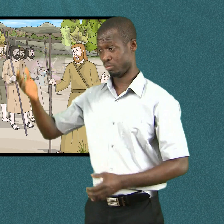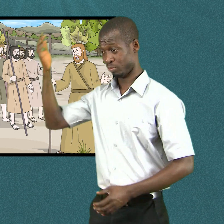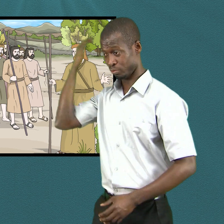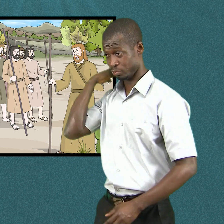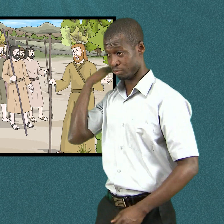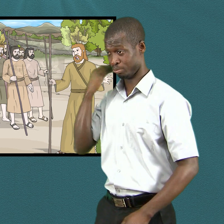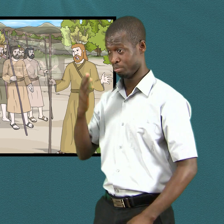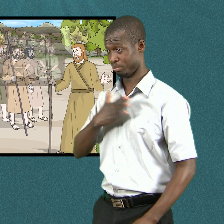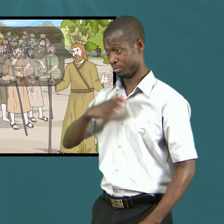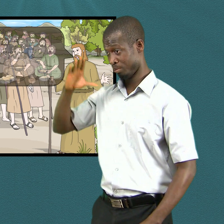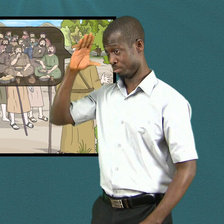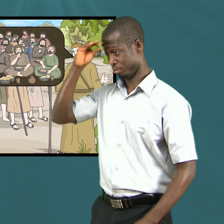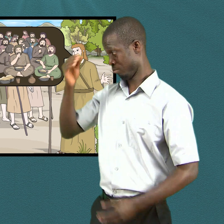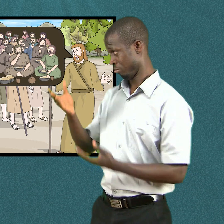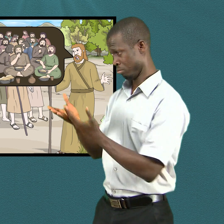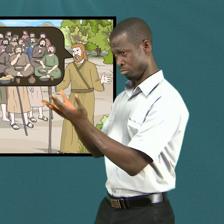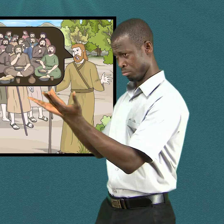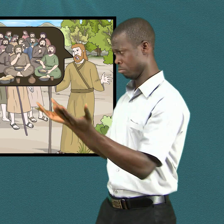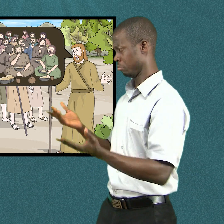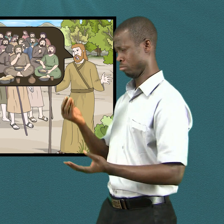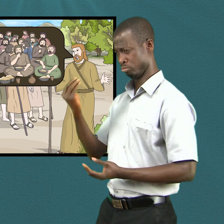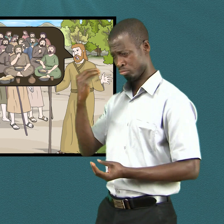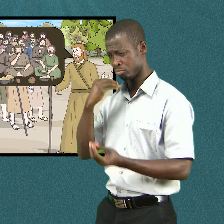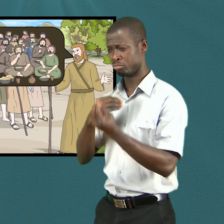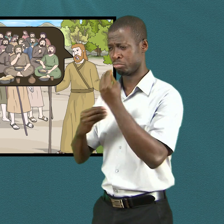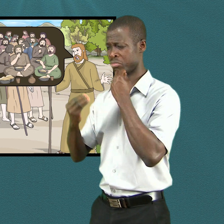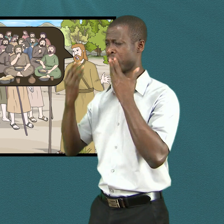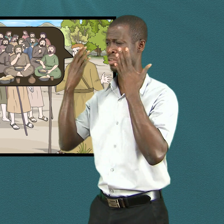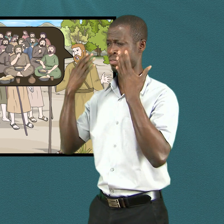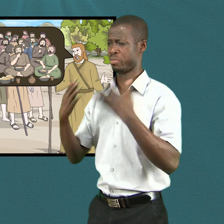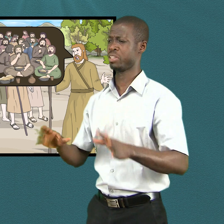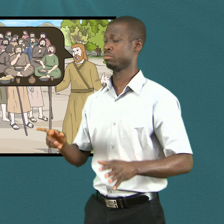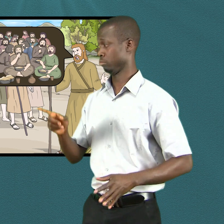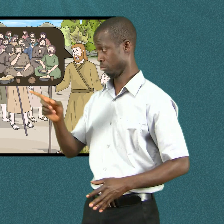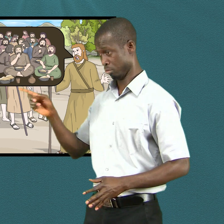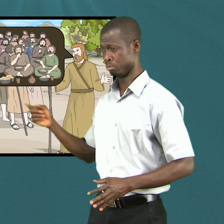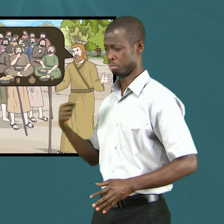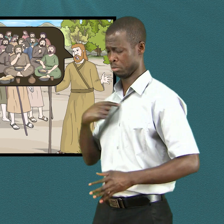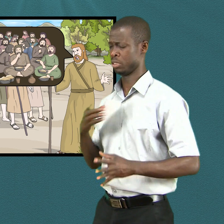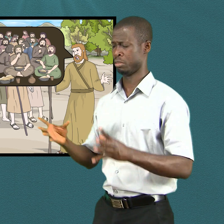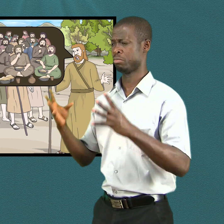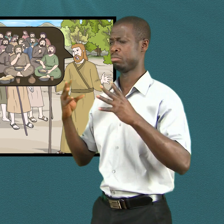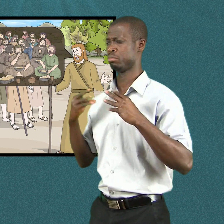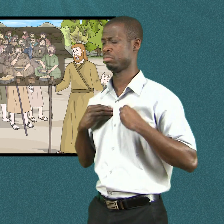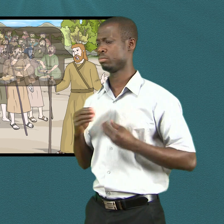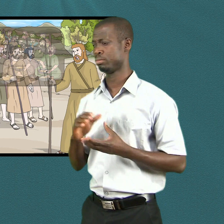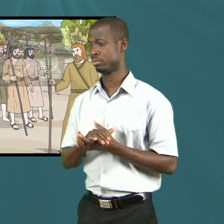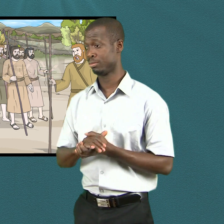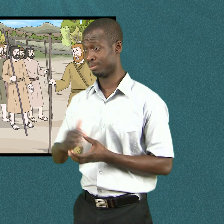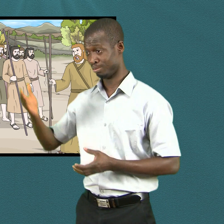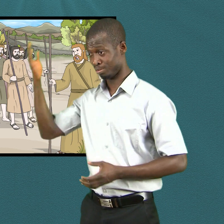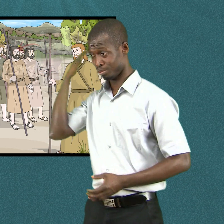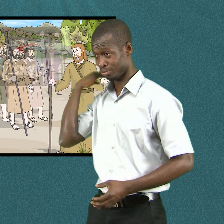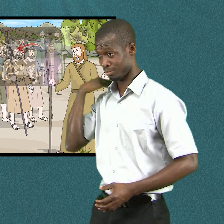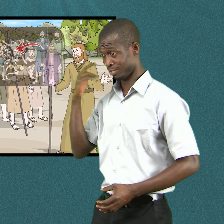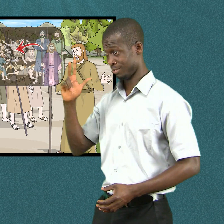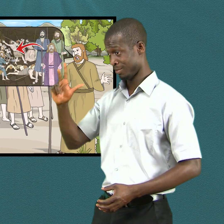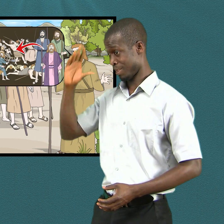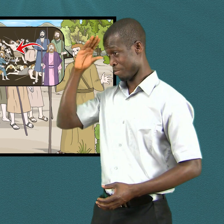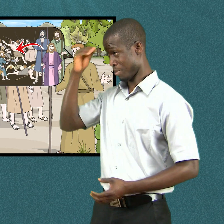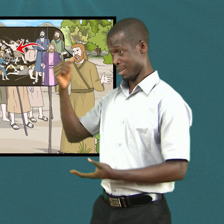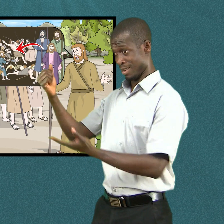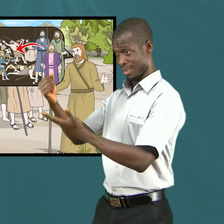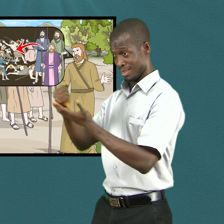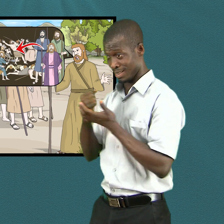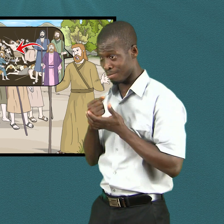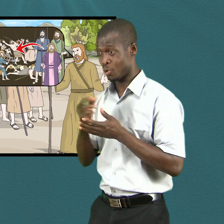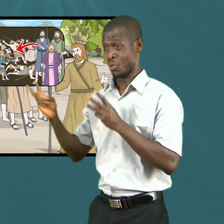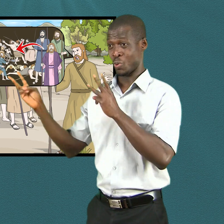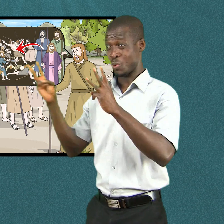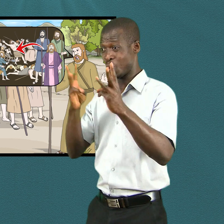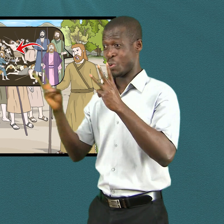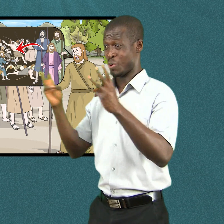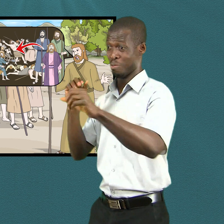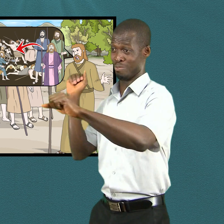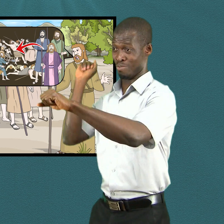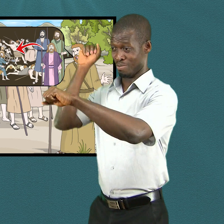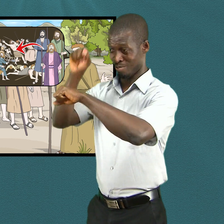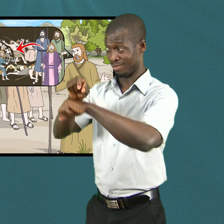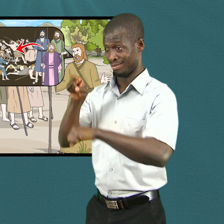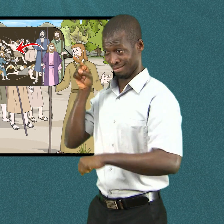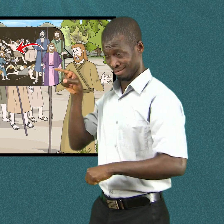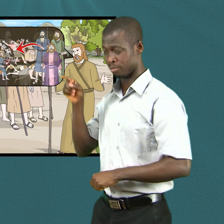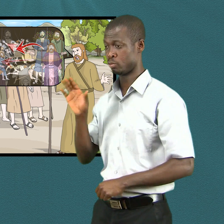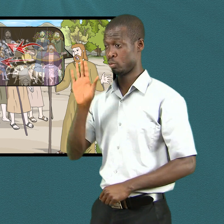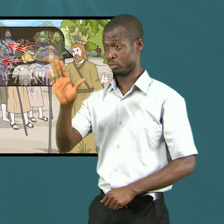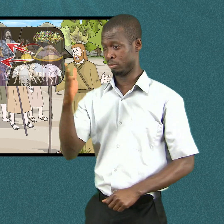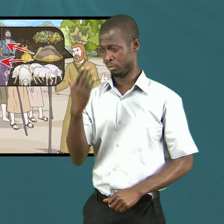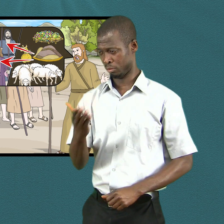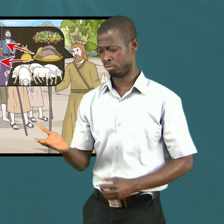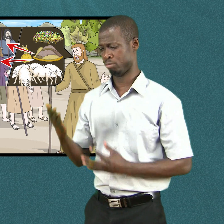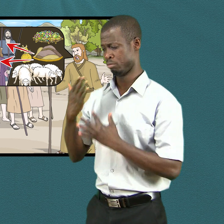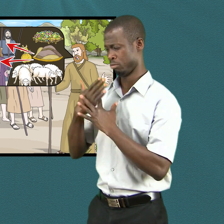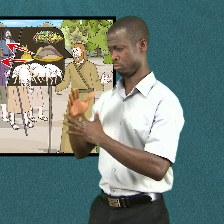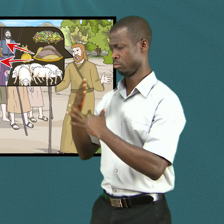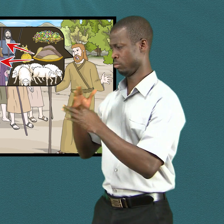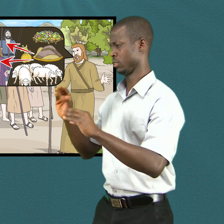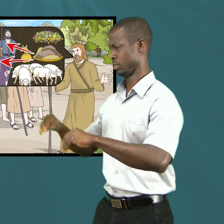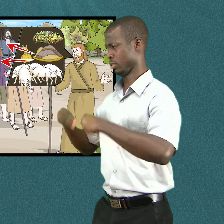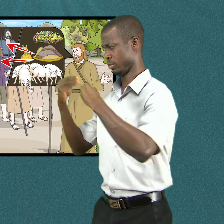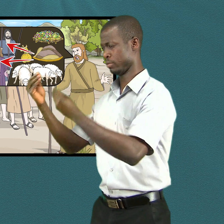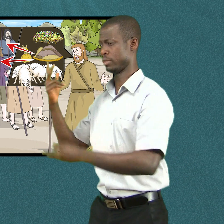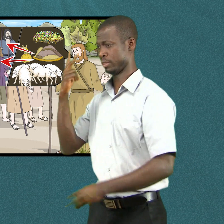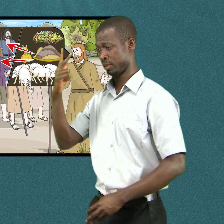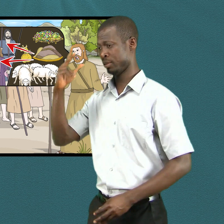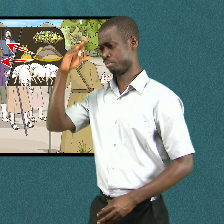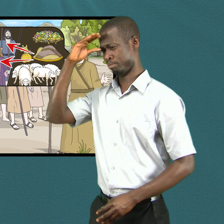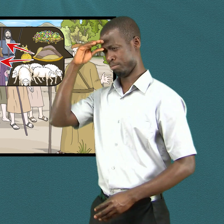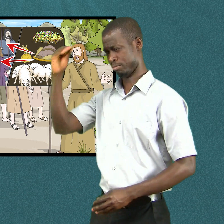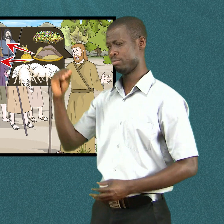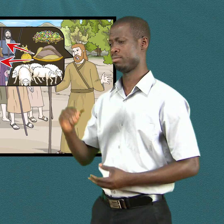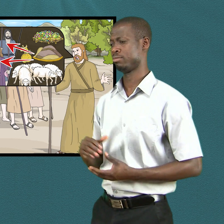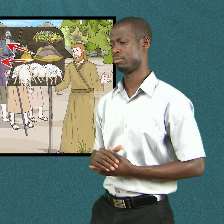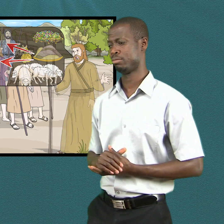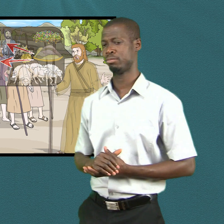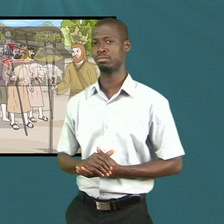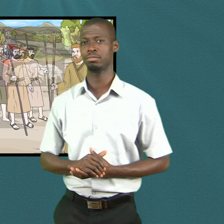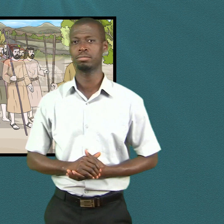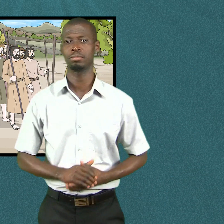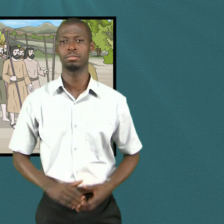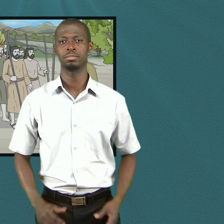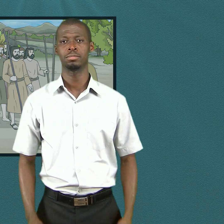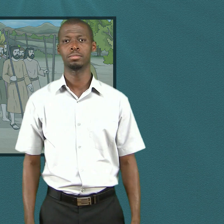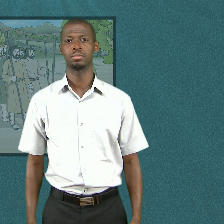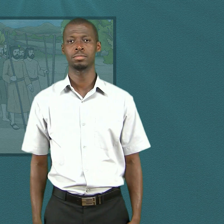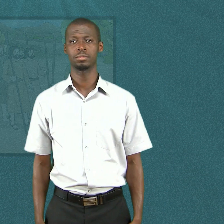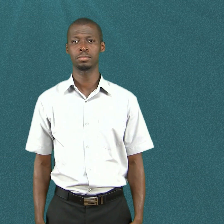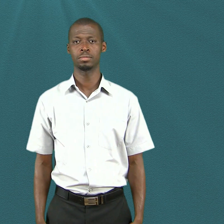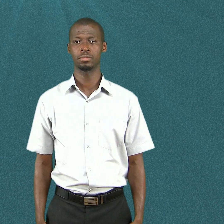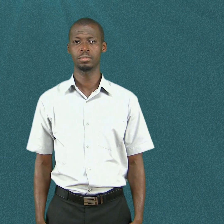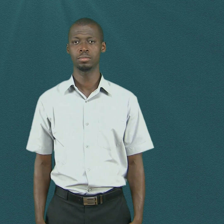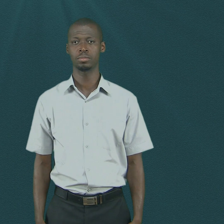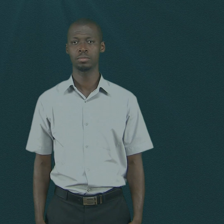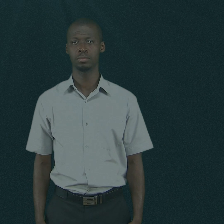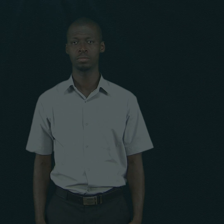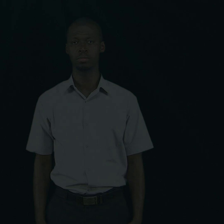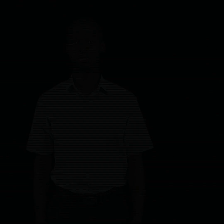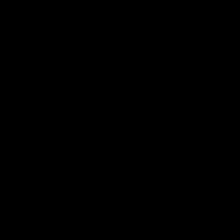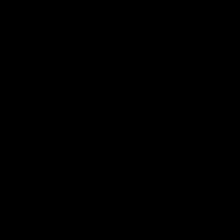I will accept nothing but what my men have eaten and the share for the men who went with me—Aner, Eshcol, and Mamre. They may take their portion.”